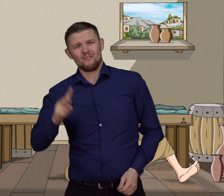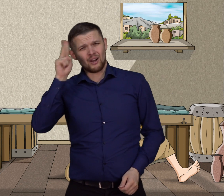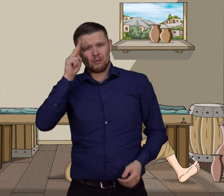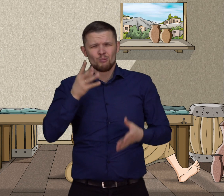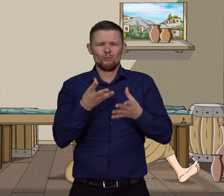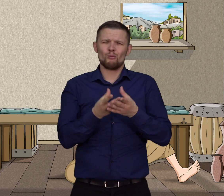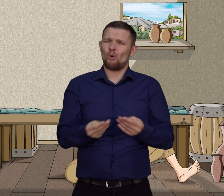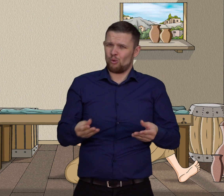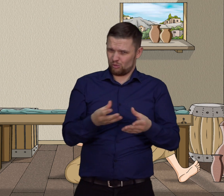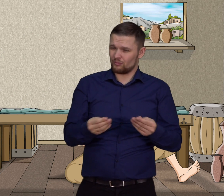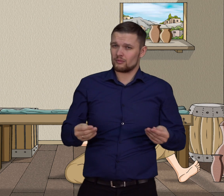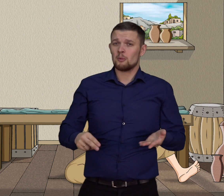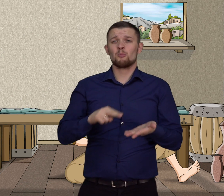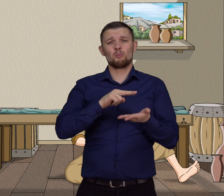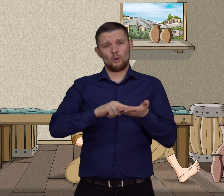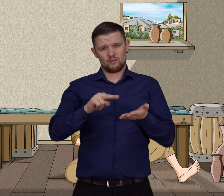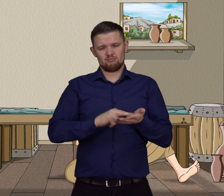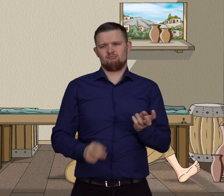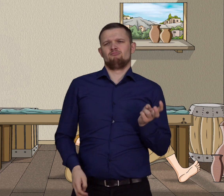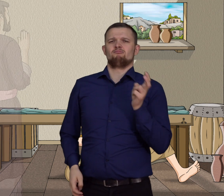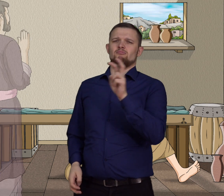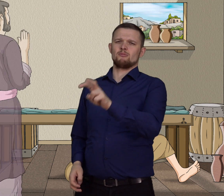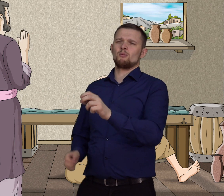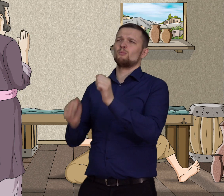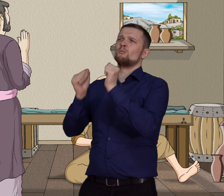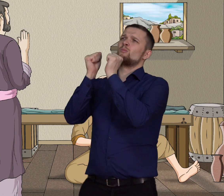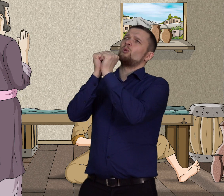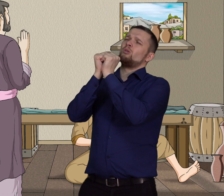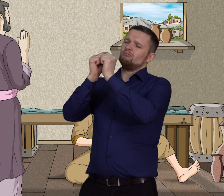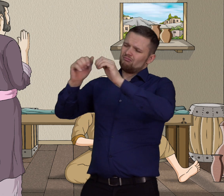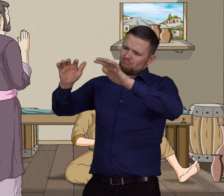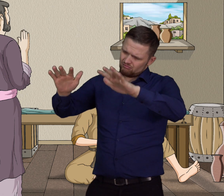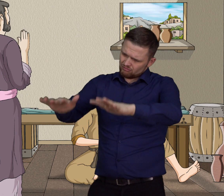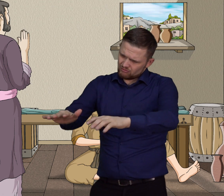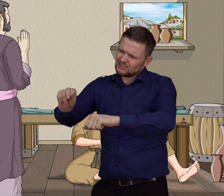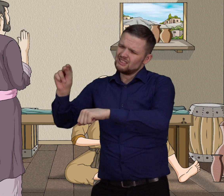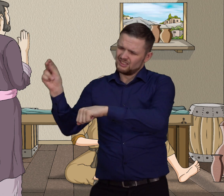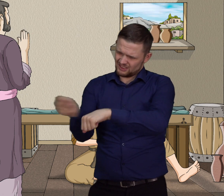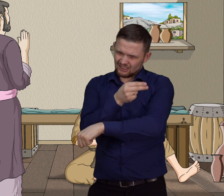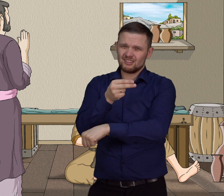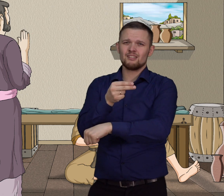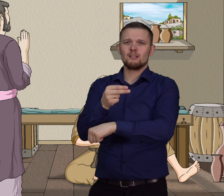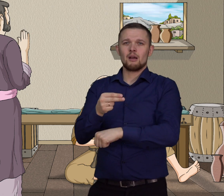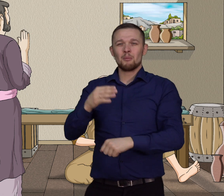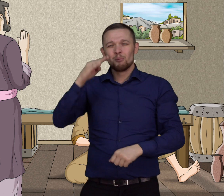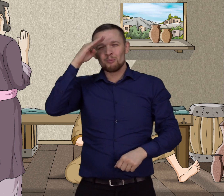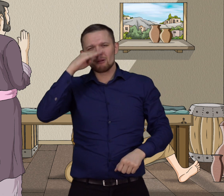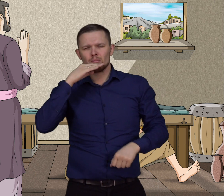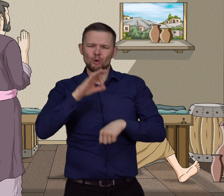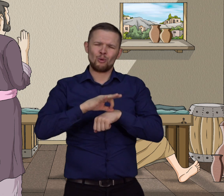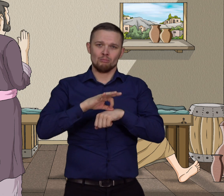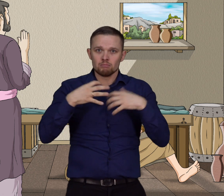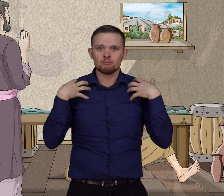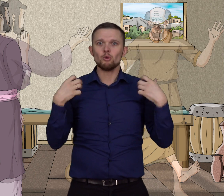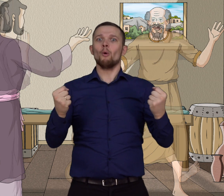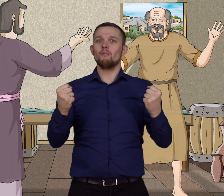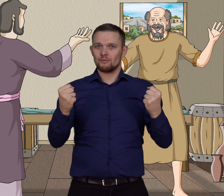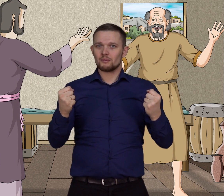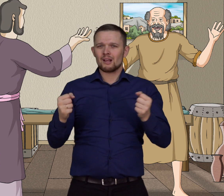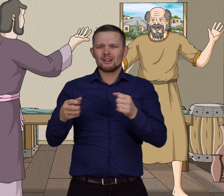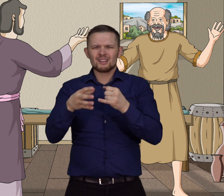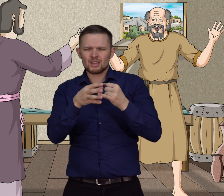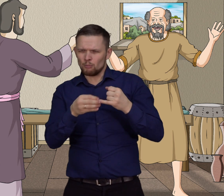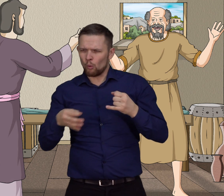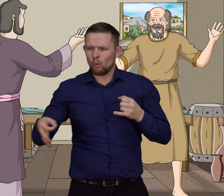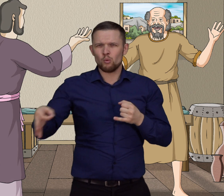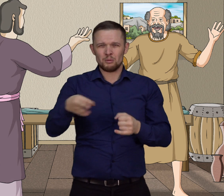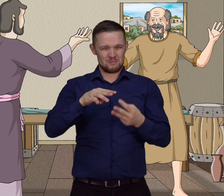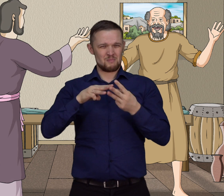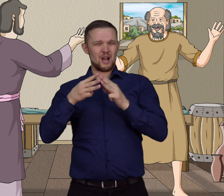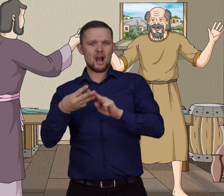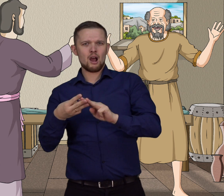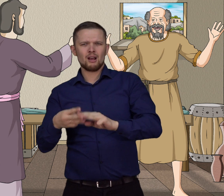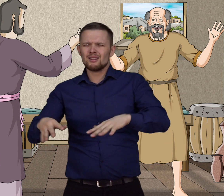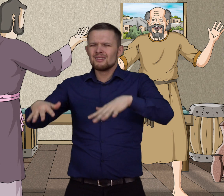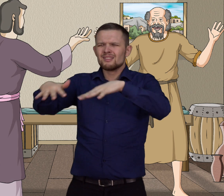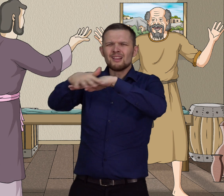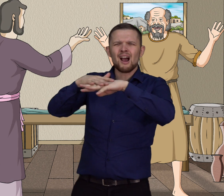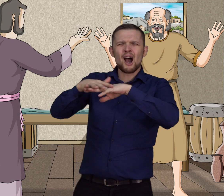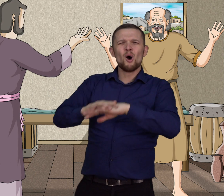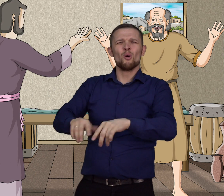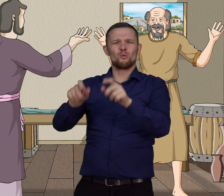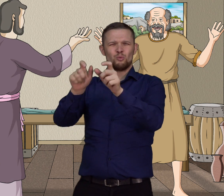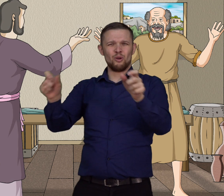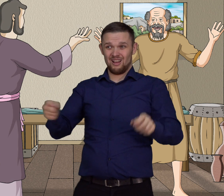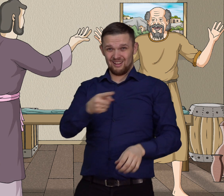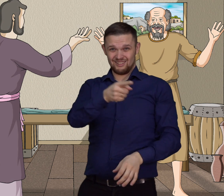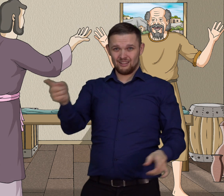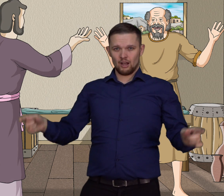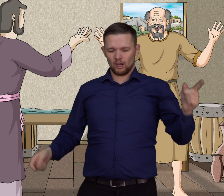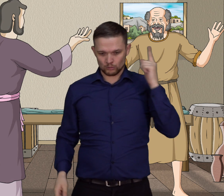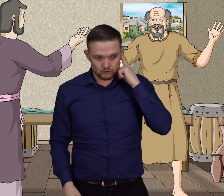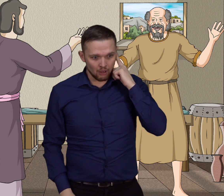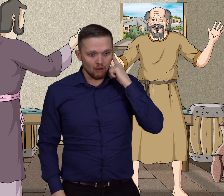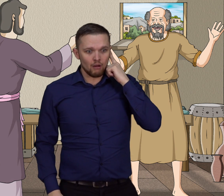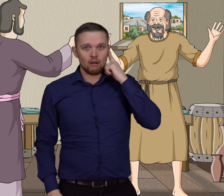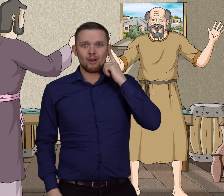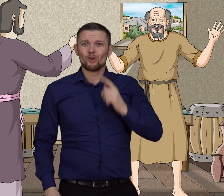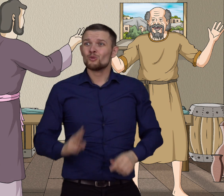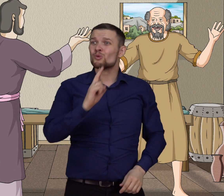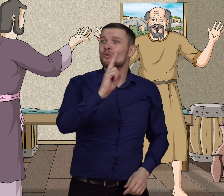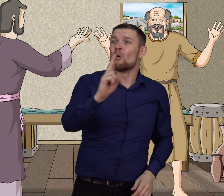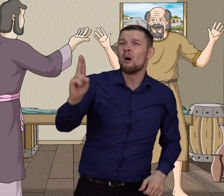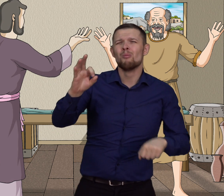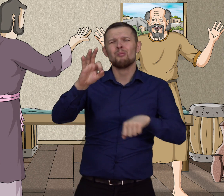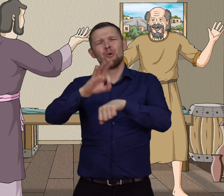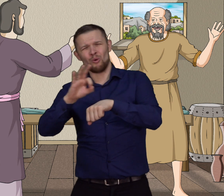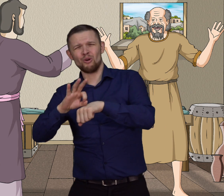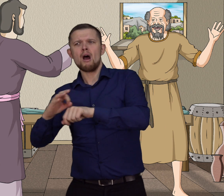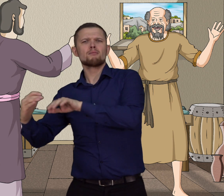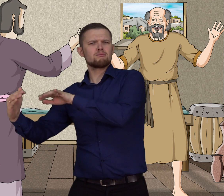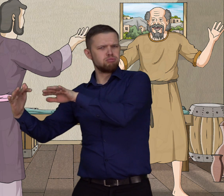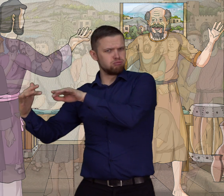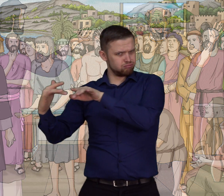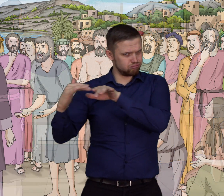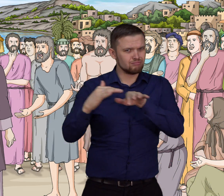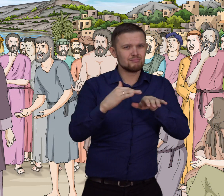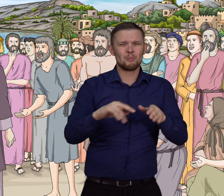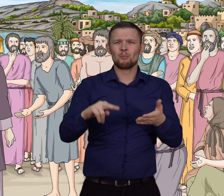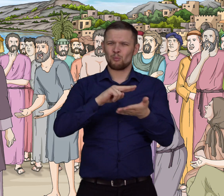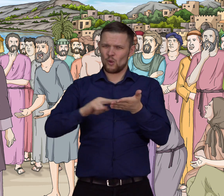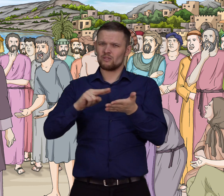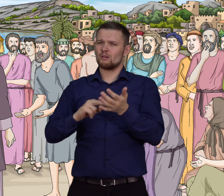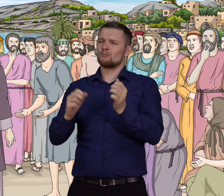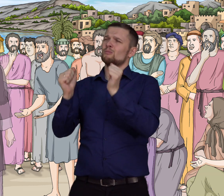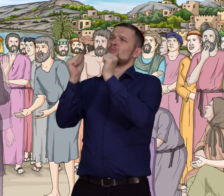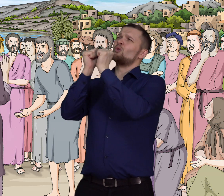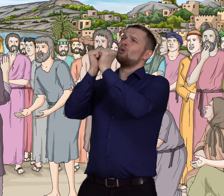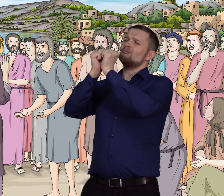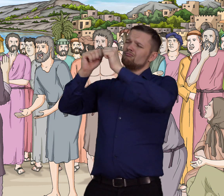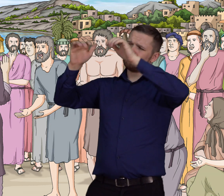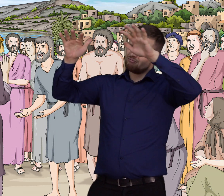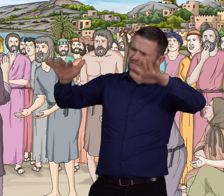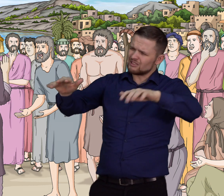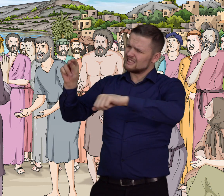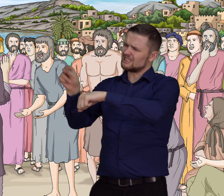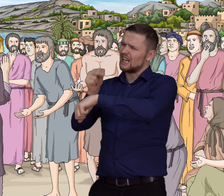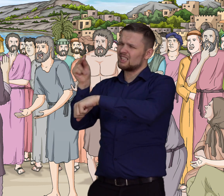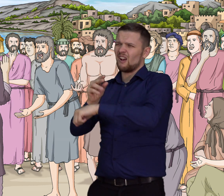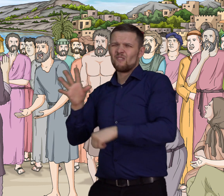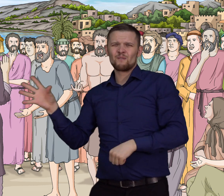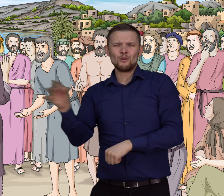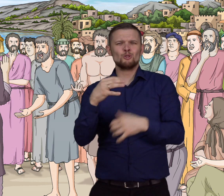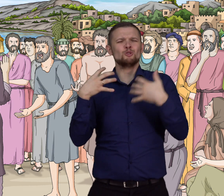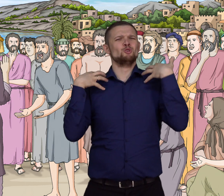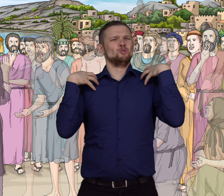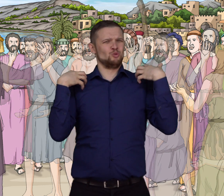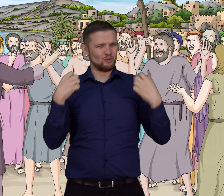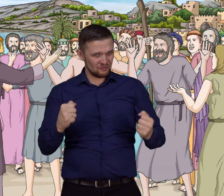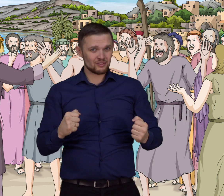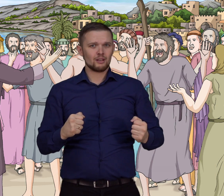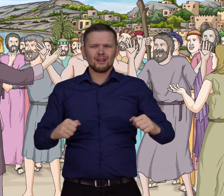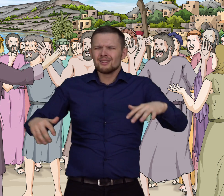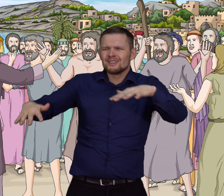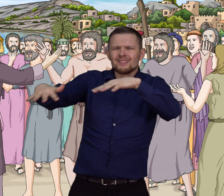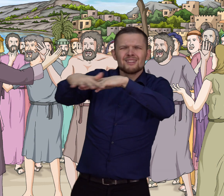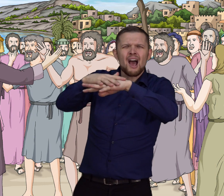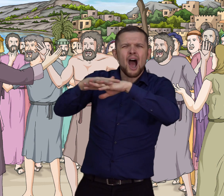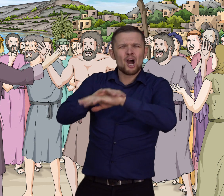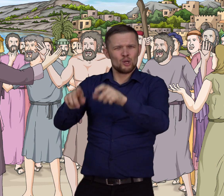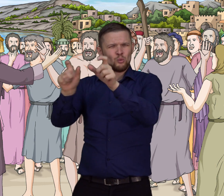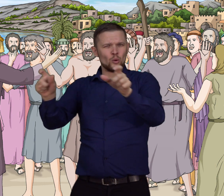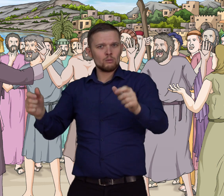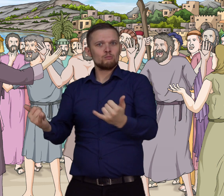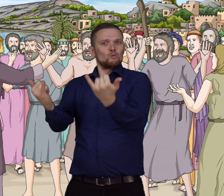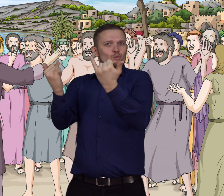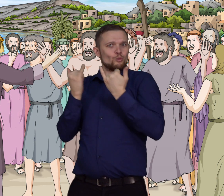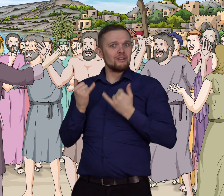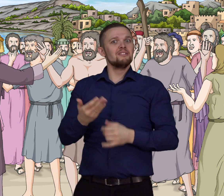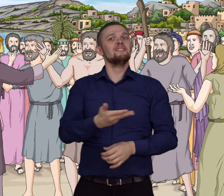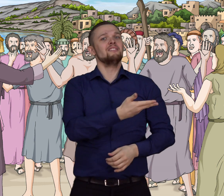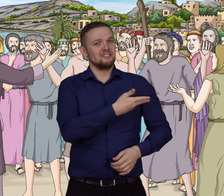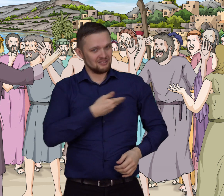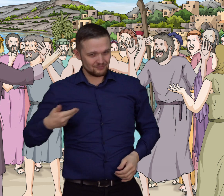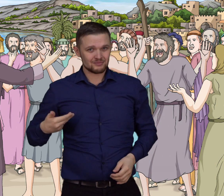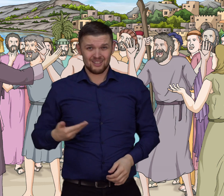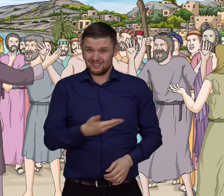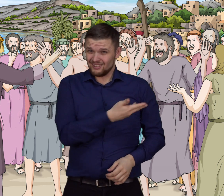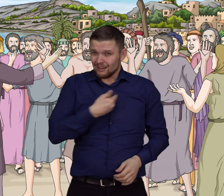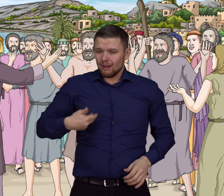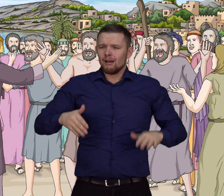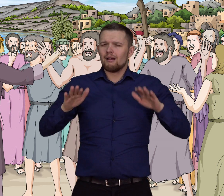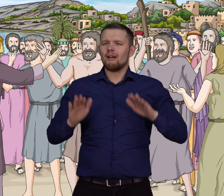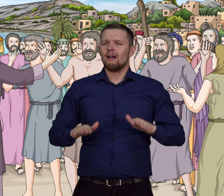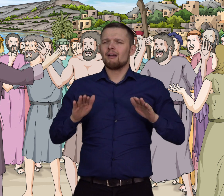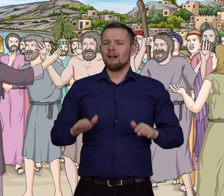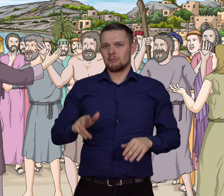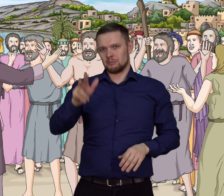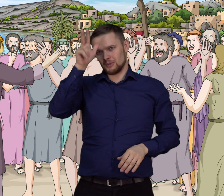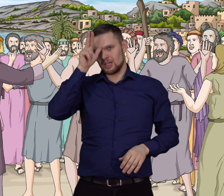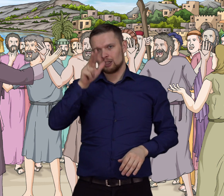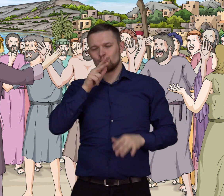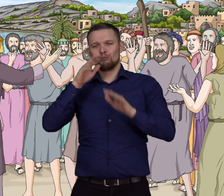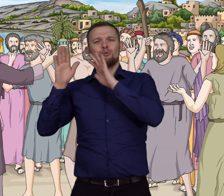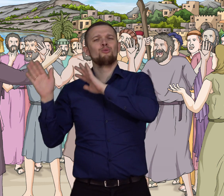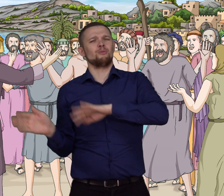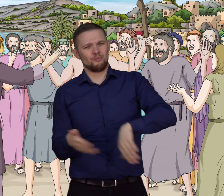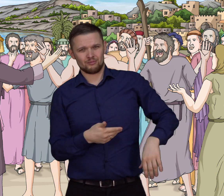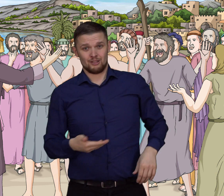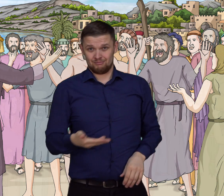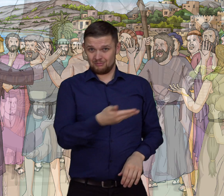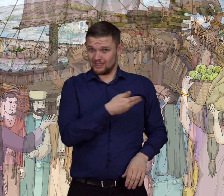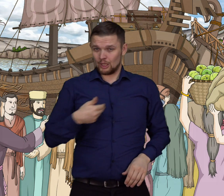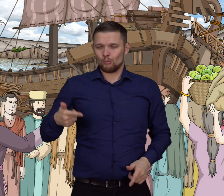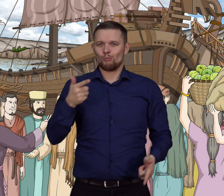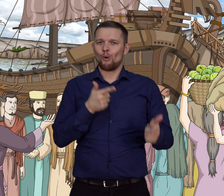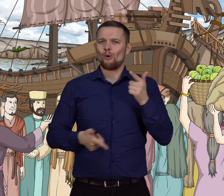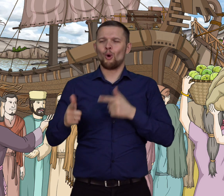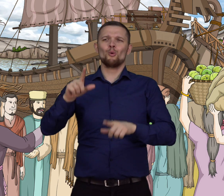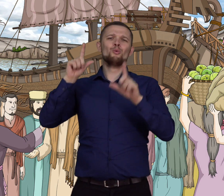Paul went in to see him, and after praying and placing his hands on him, he healed the man. After this had happened, the rest of the sick on the island came and were cured as well.